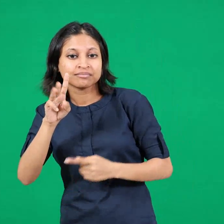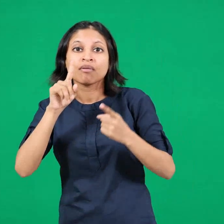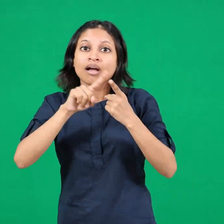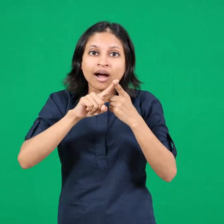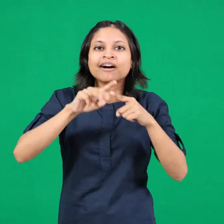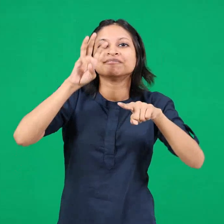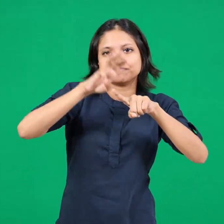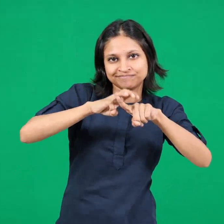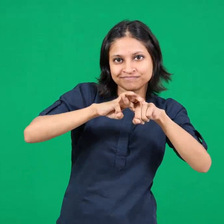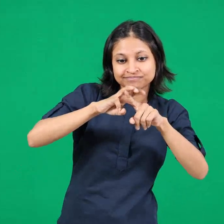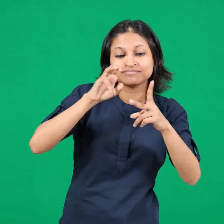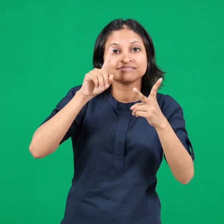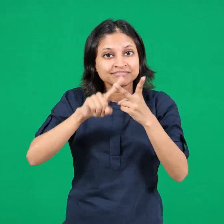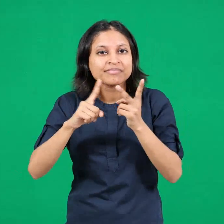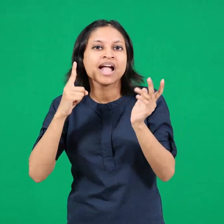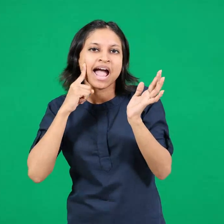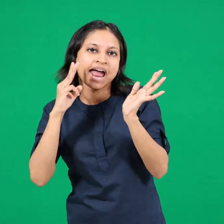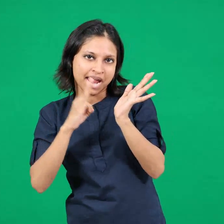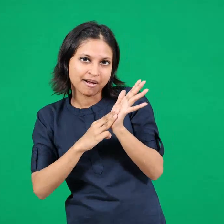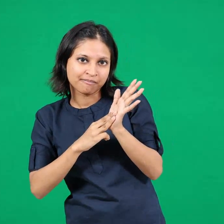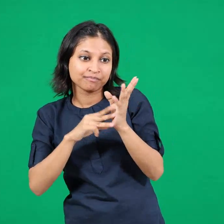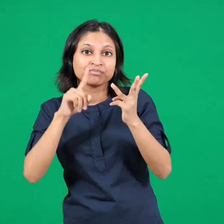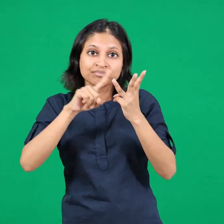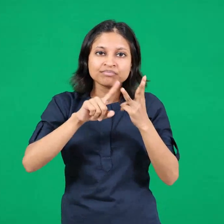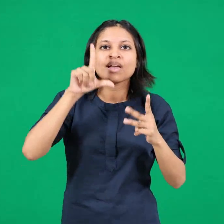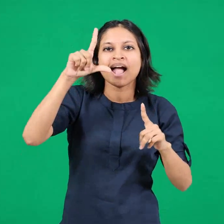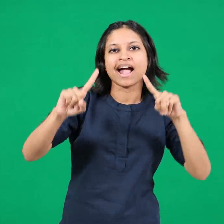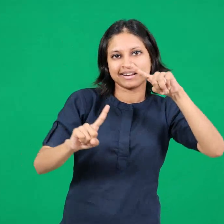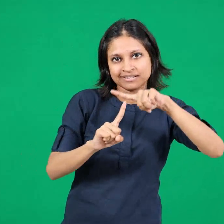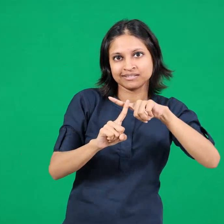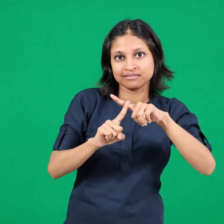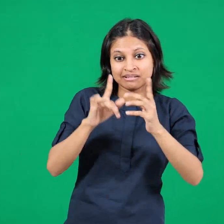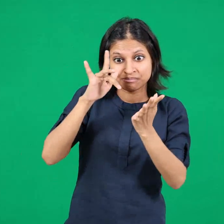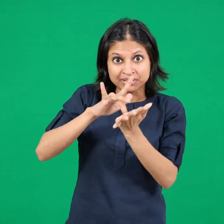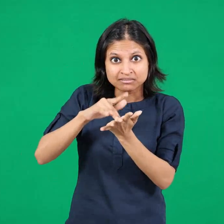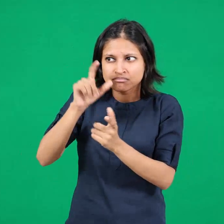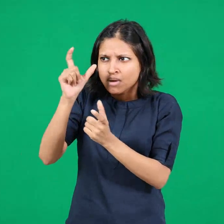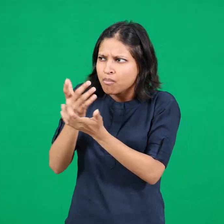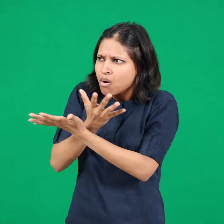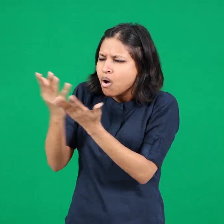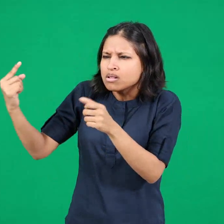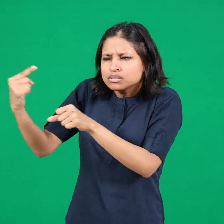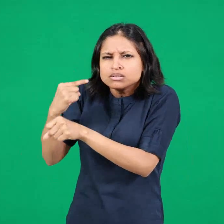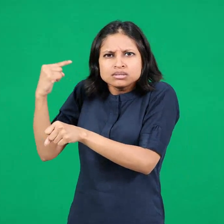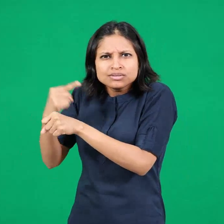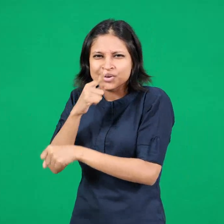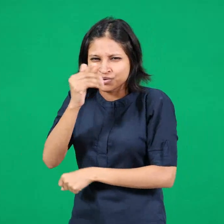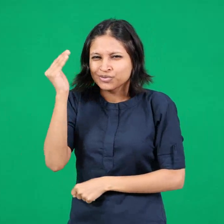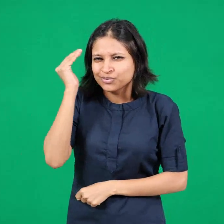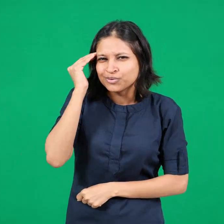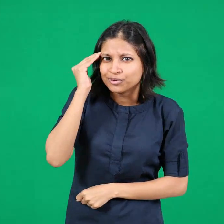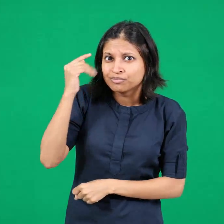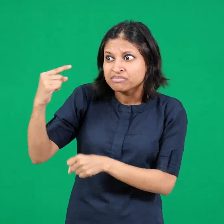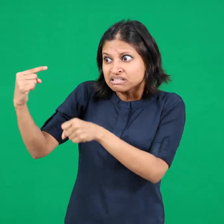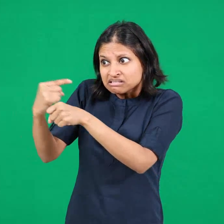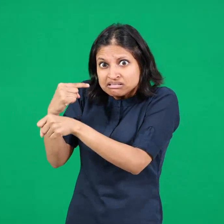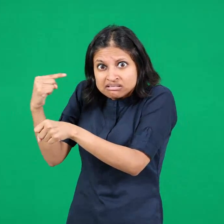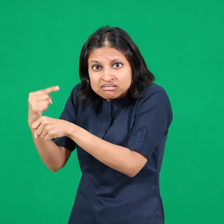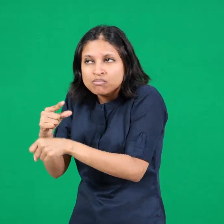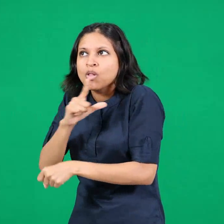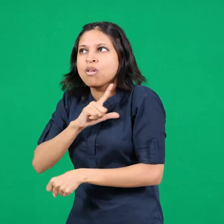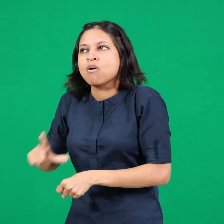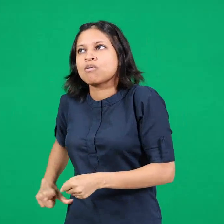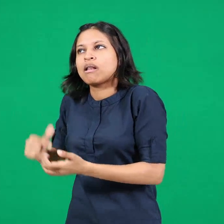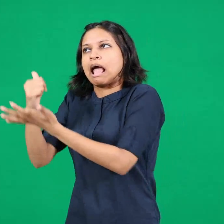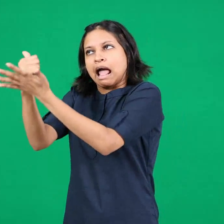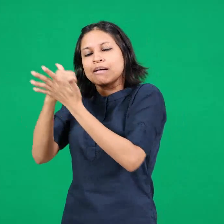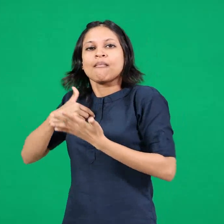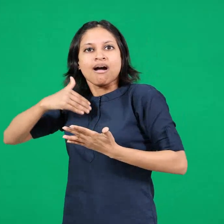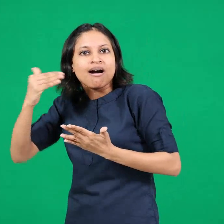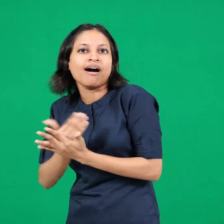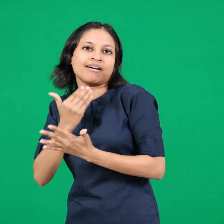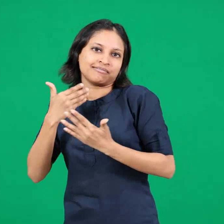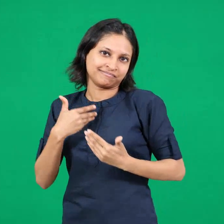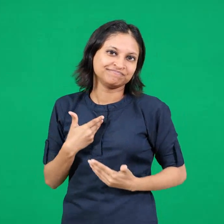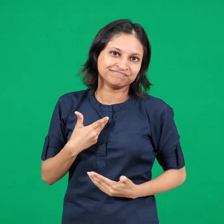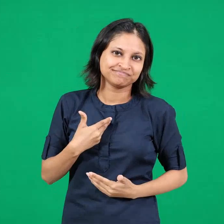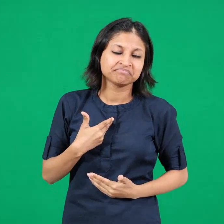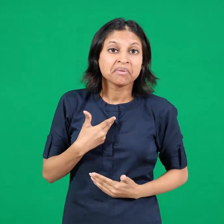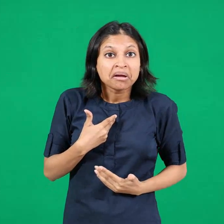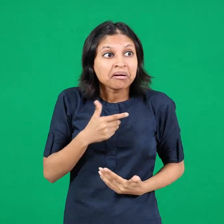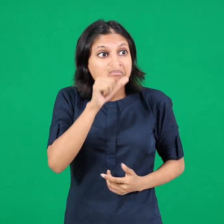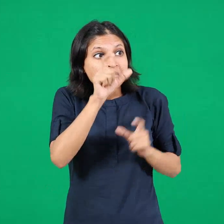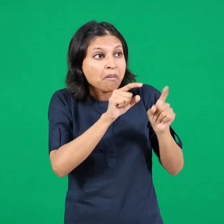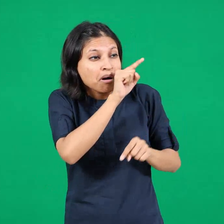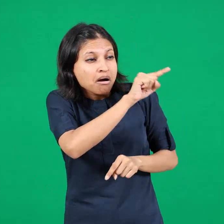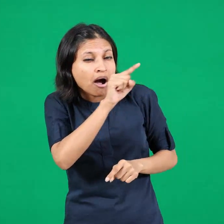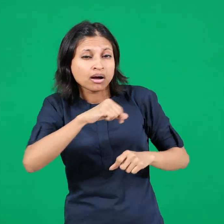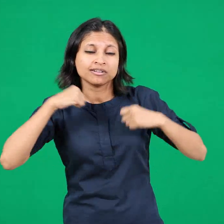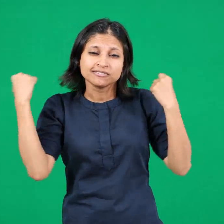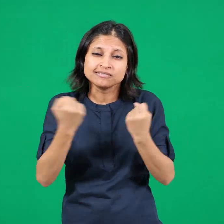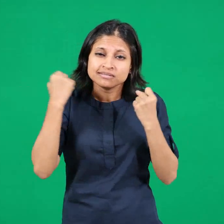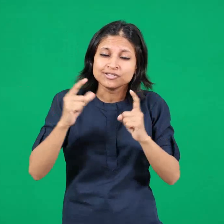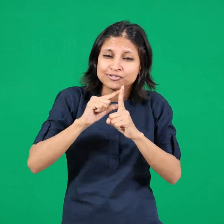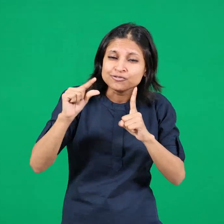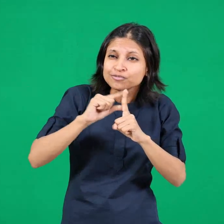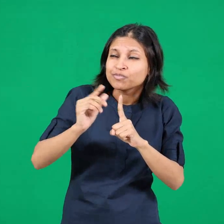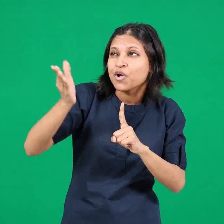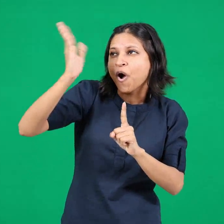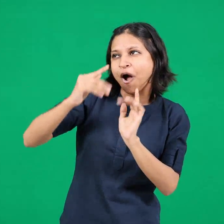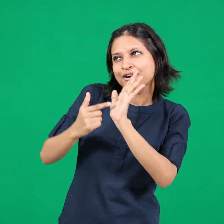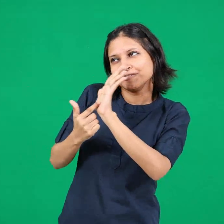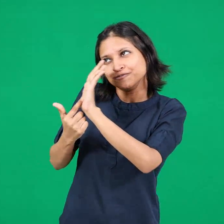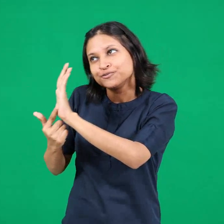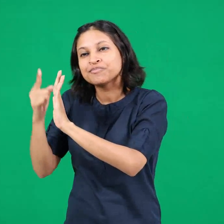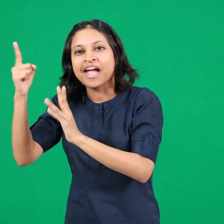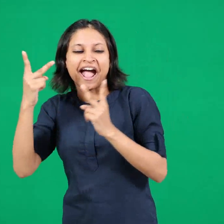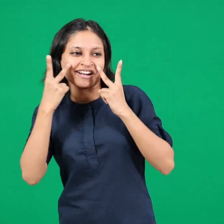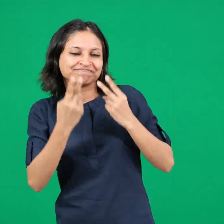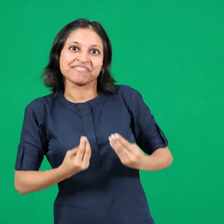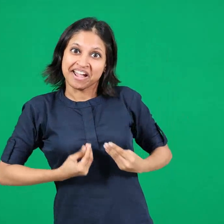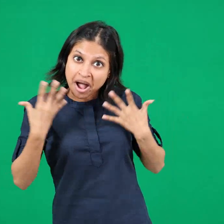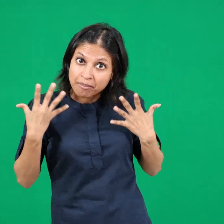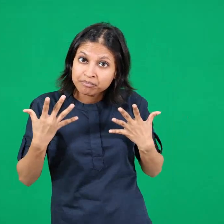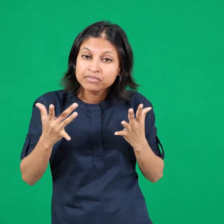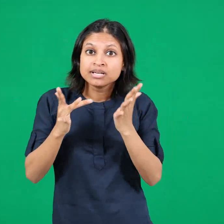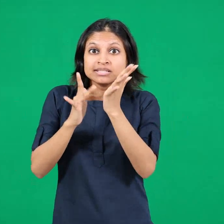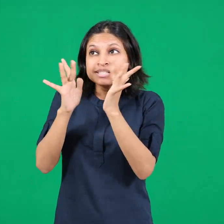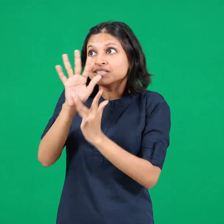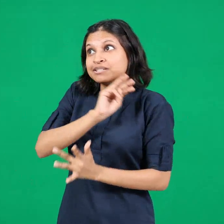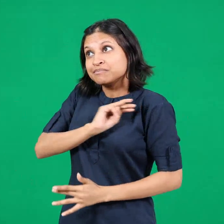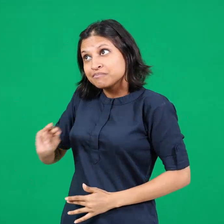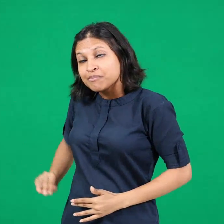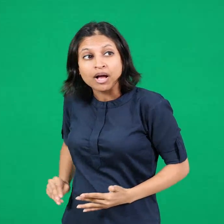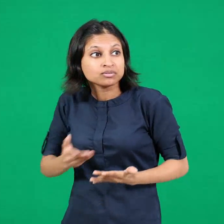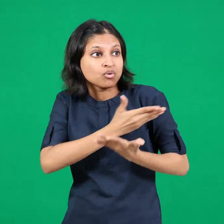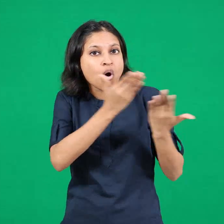What persecutions I endured! Yet the Lord rescued me from all of them.